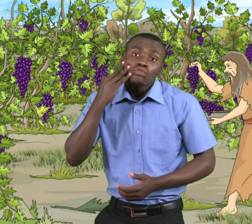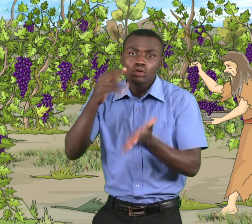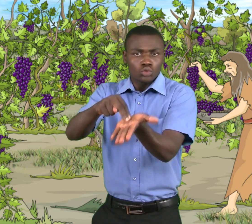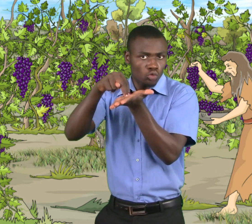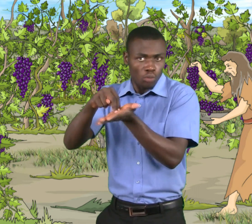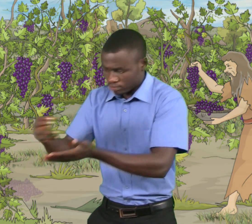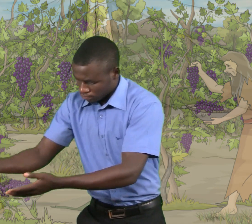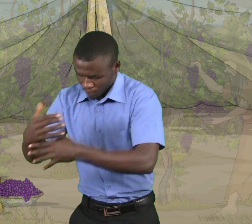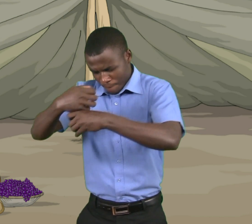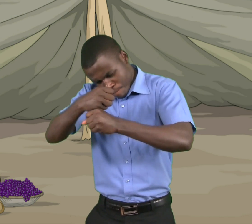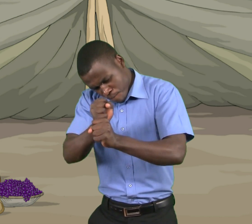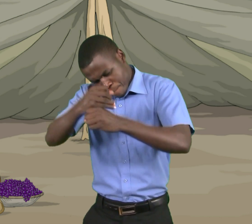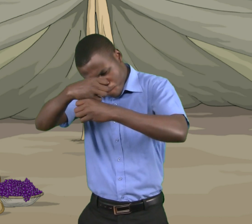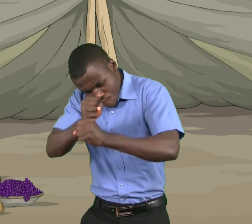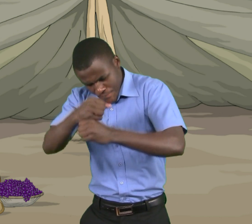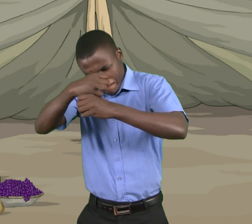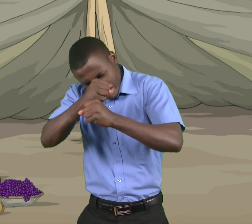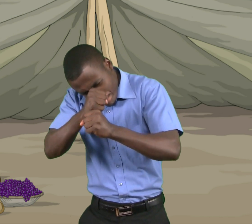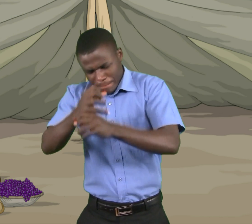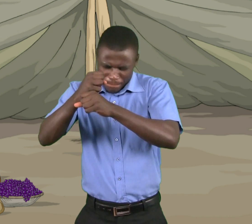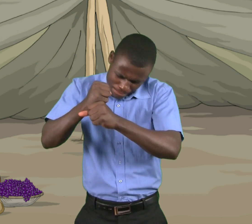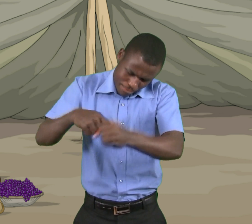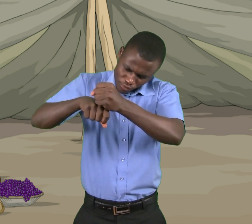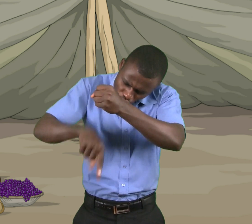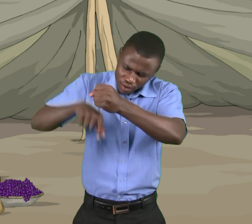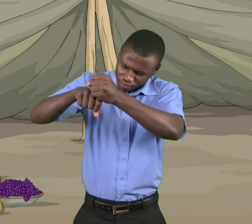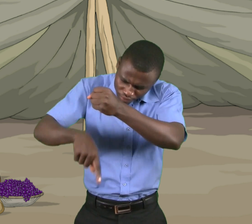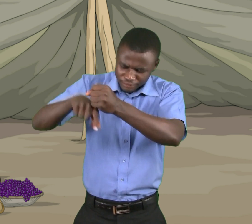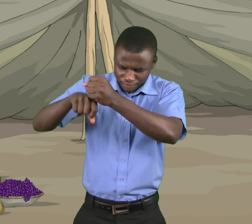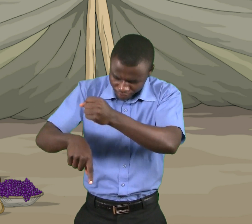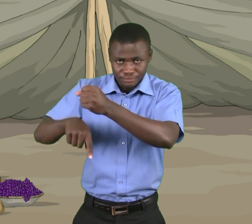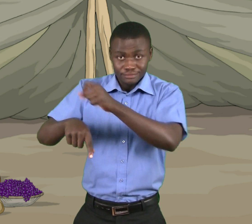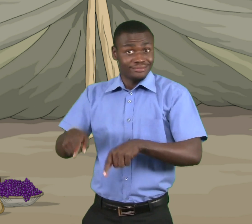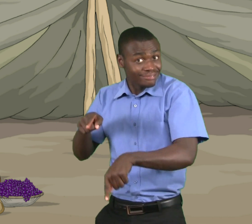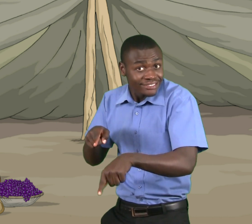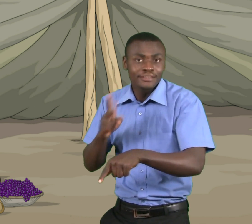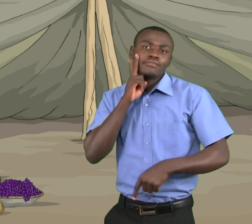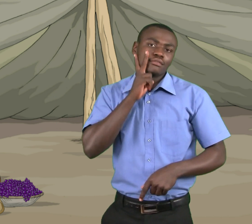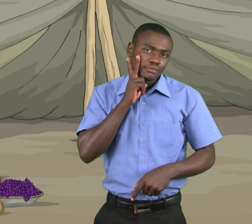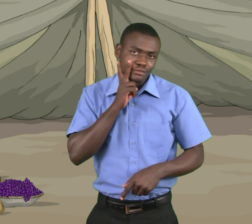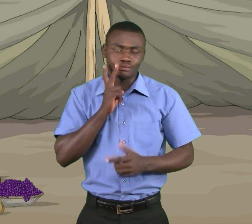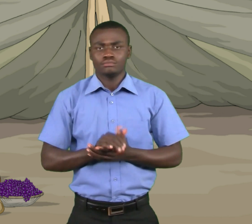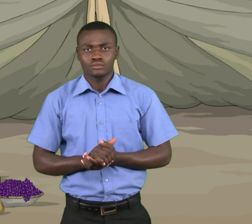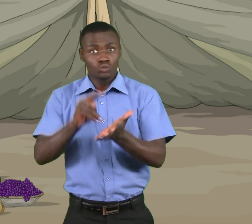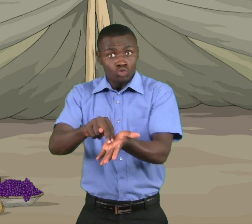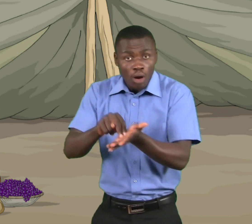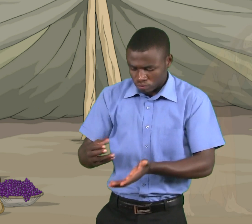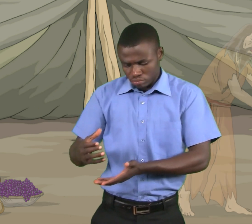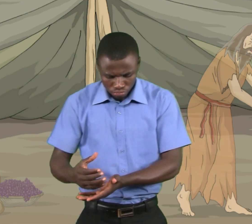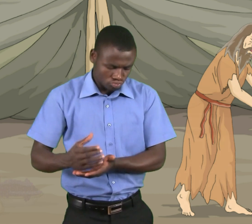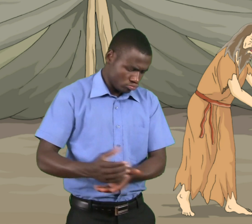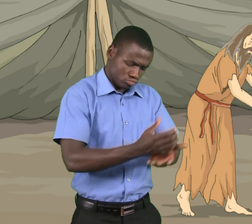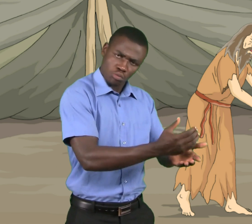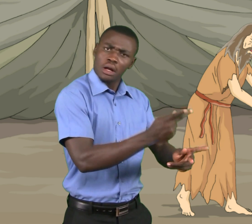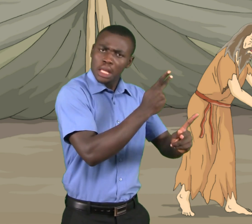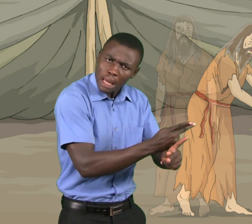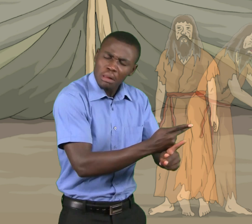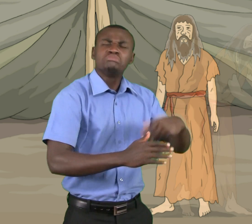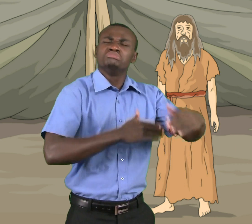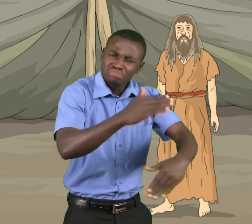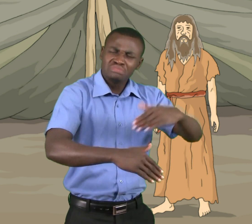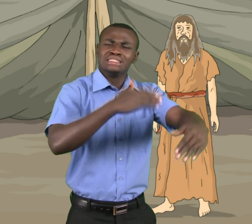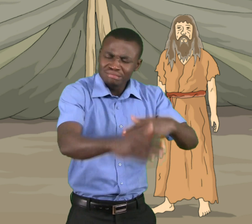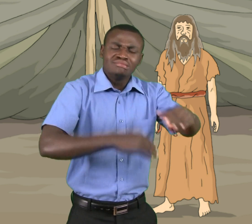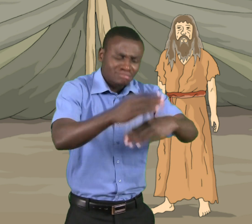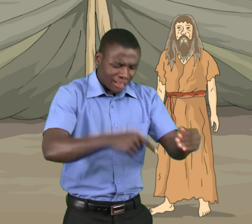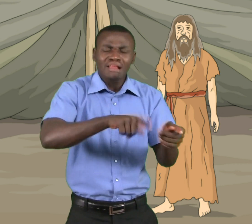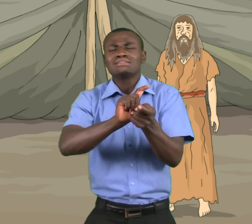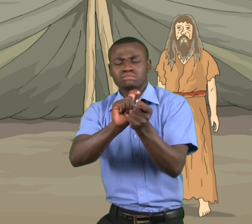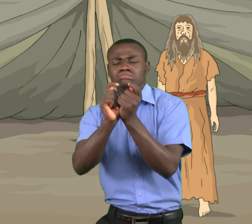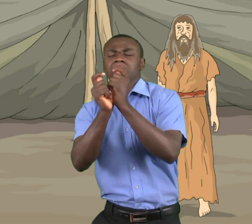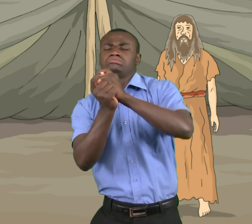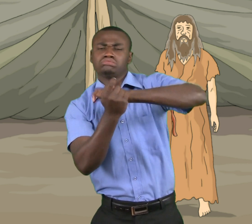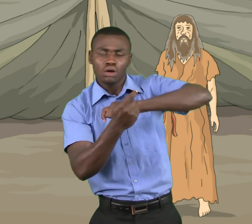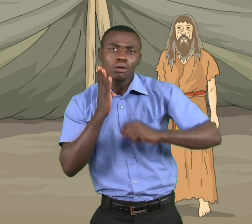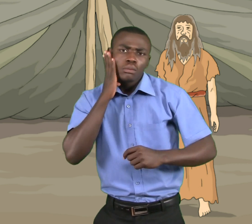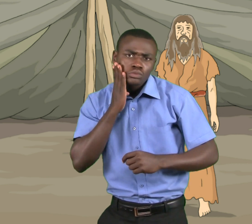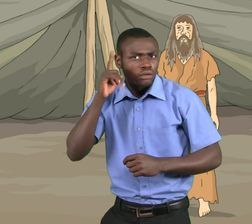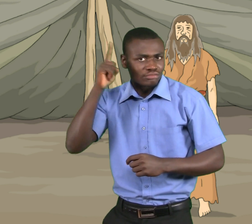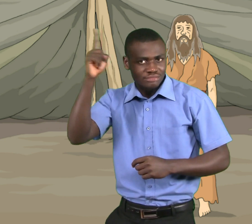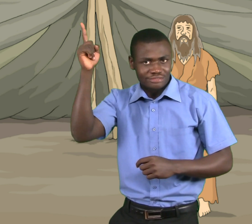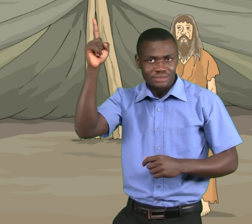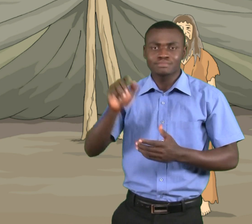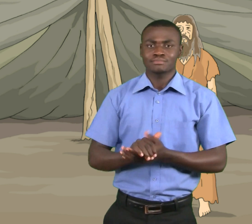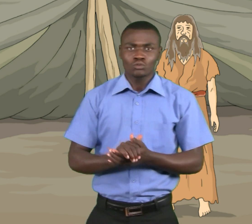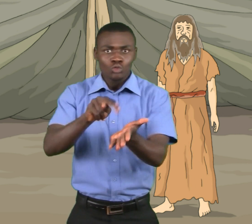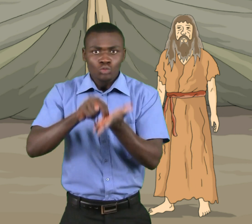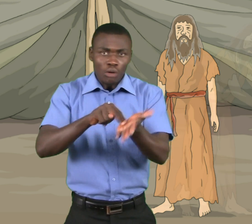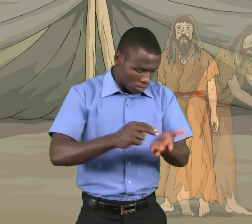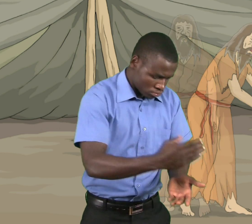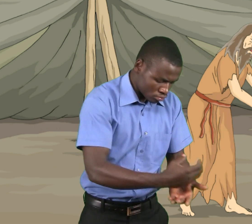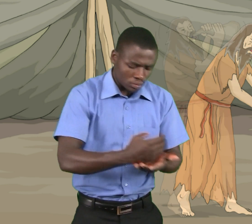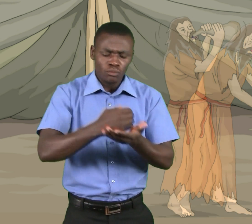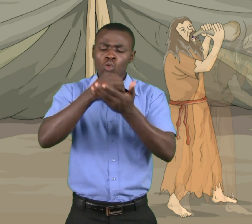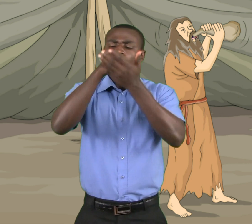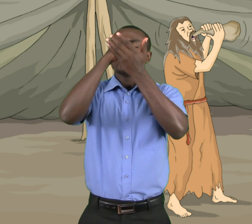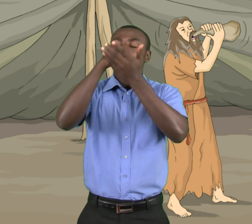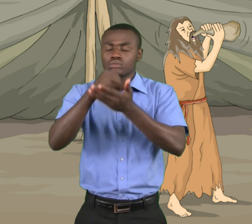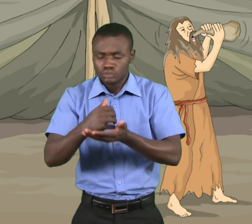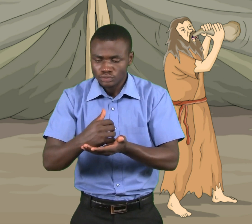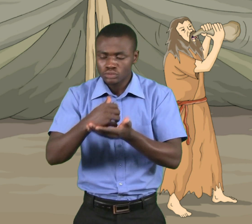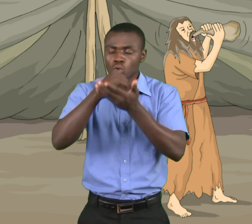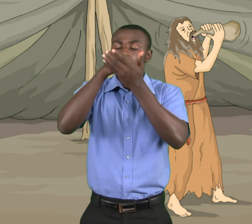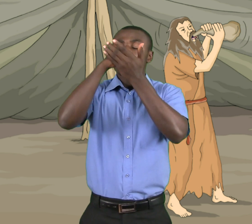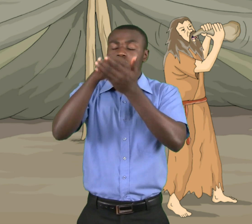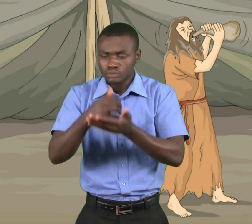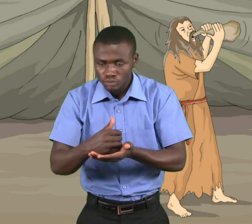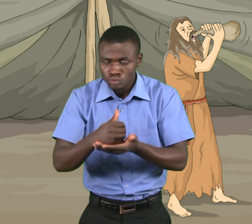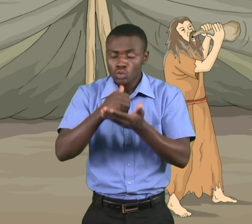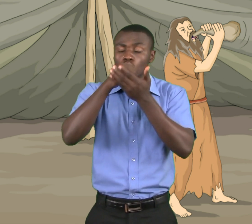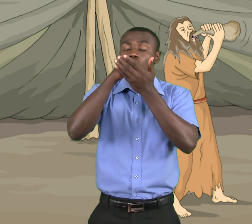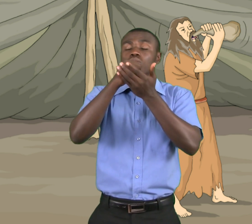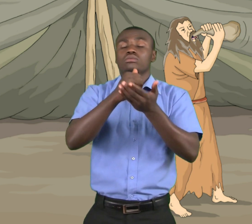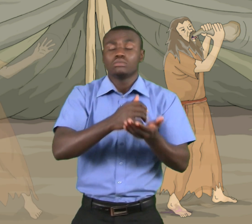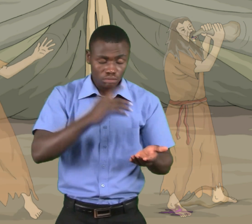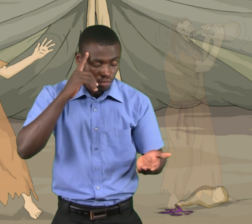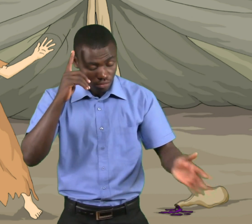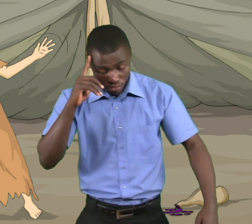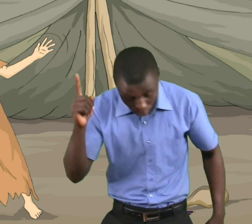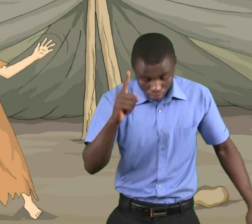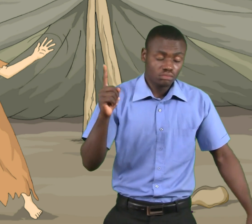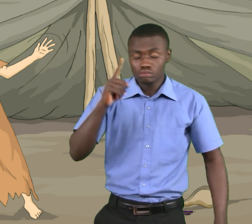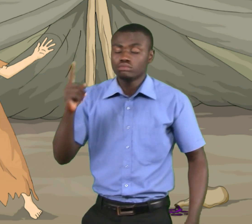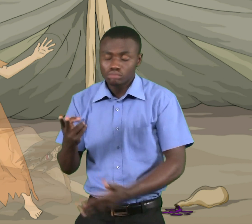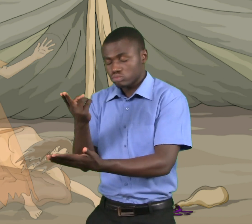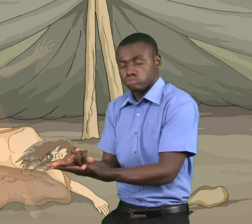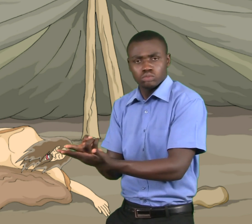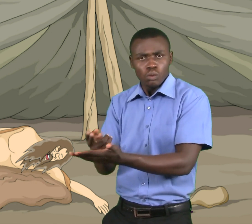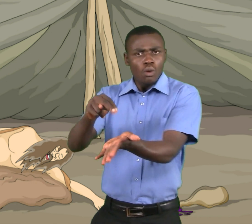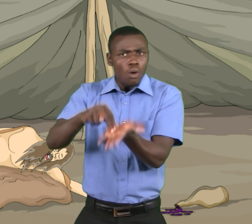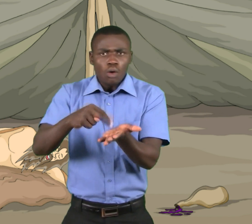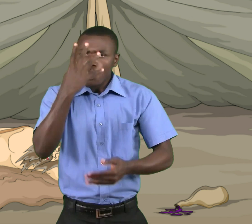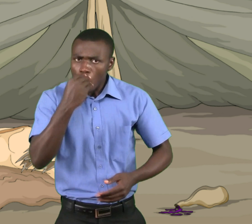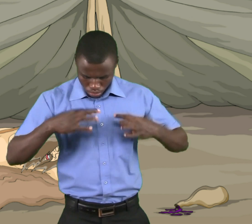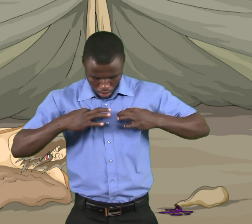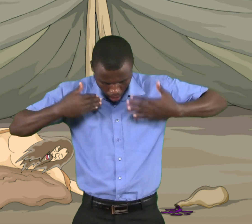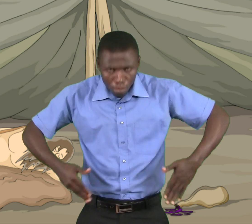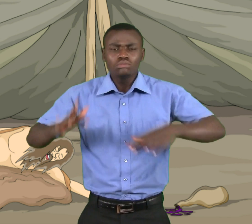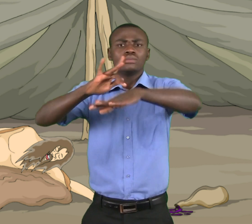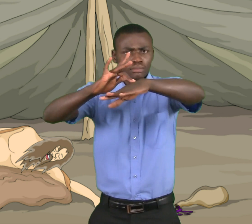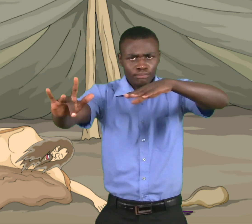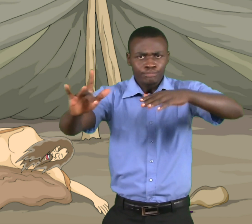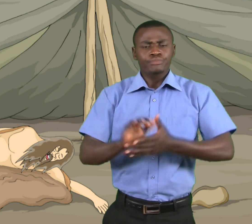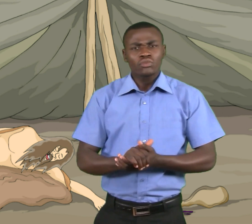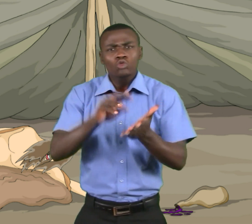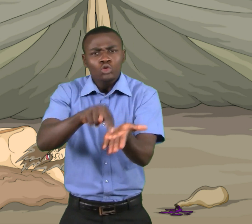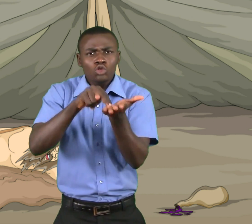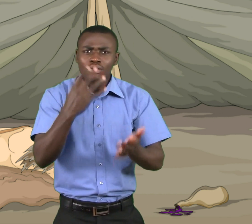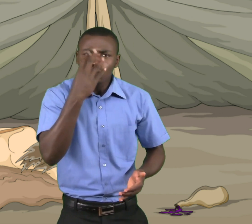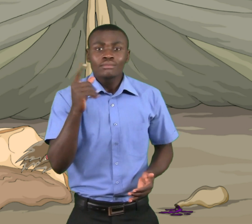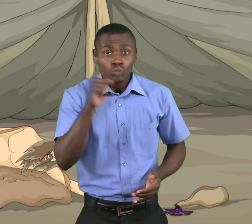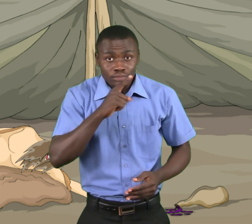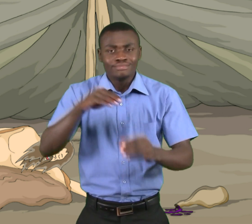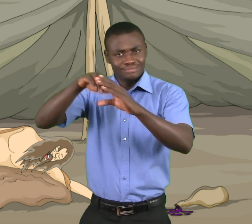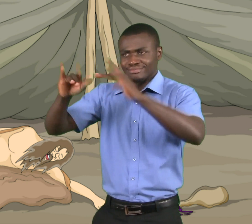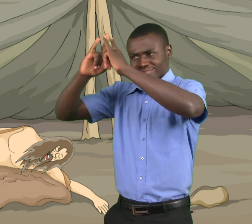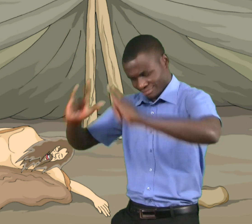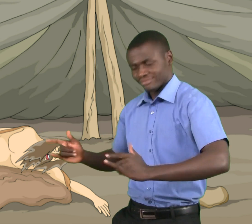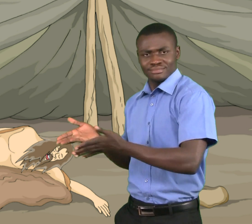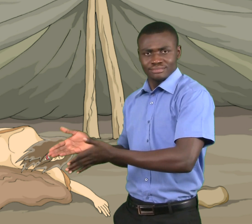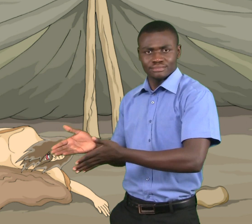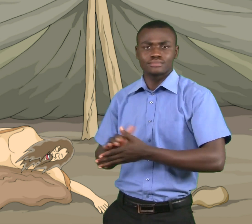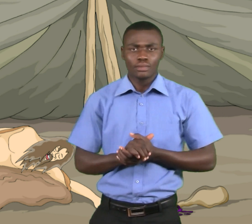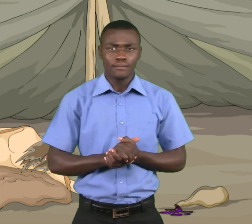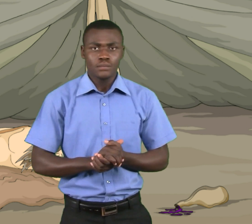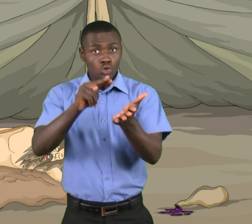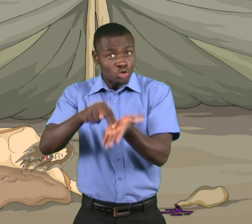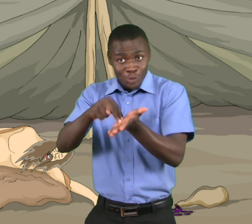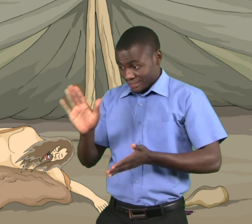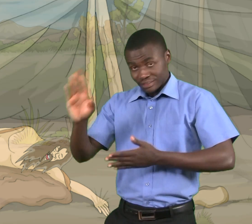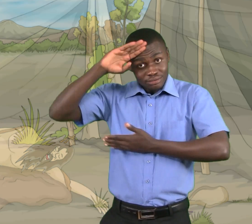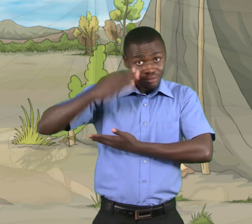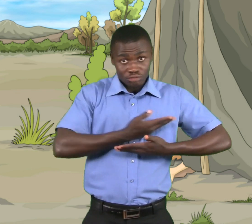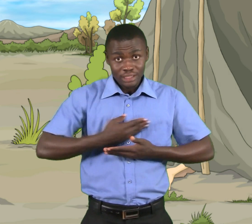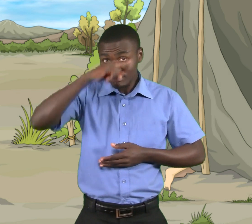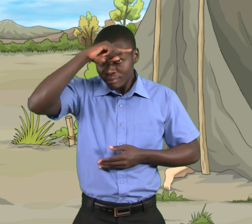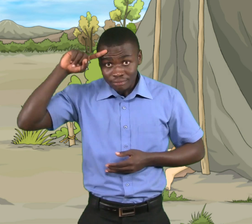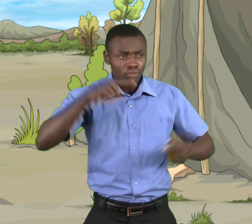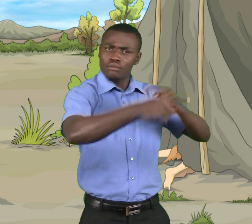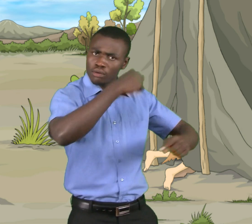But when he drank some of its wine, he became drunk and uncovered himself inside his tent.